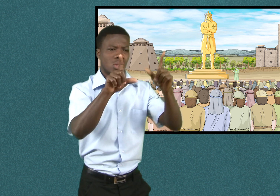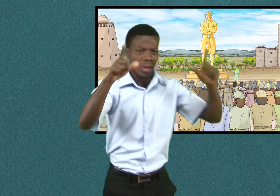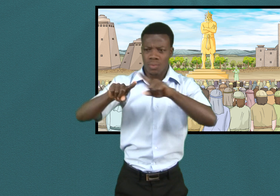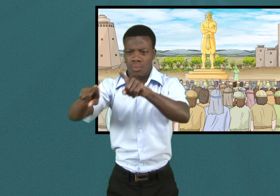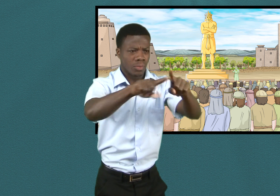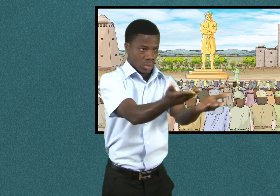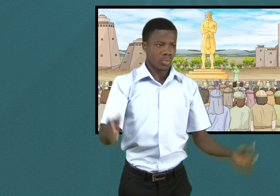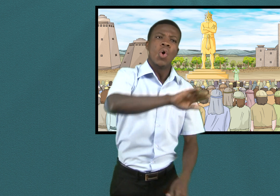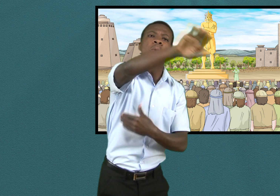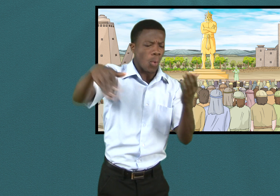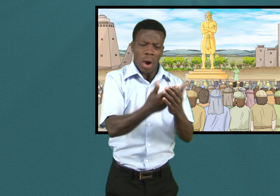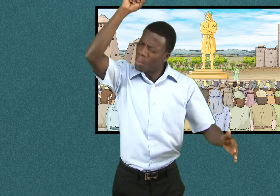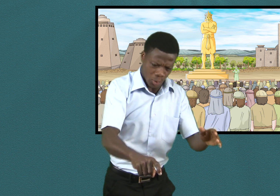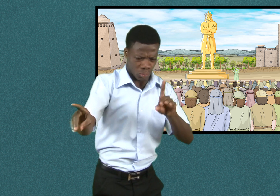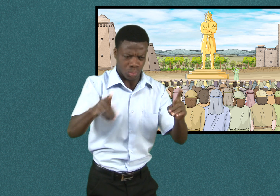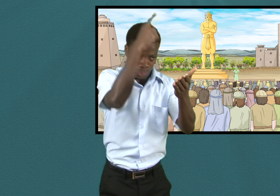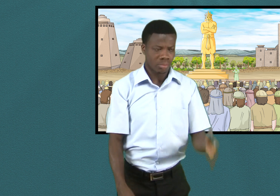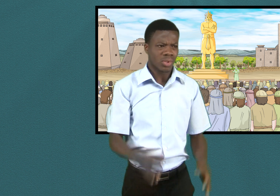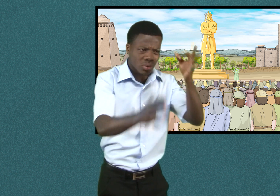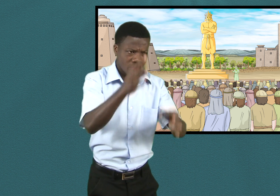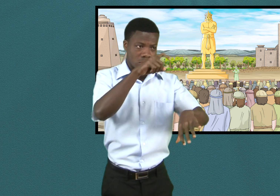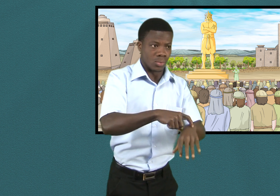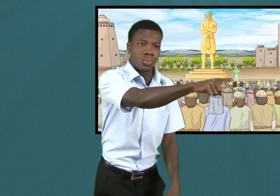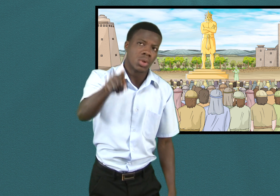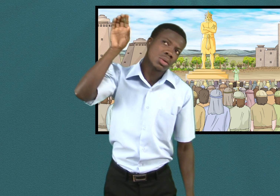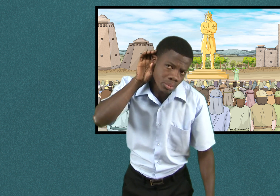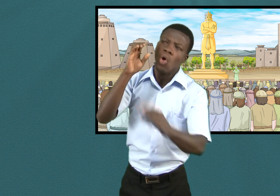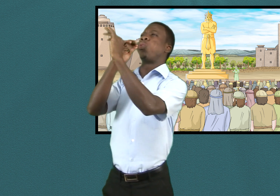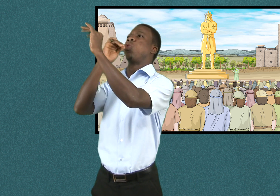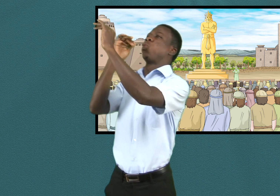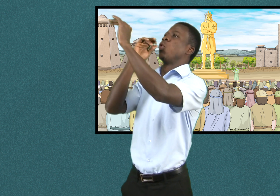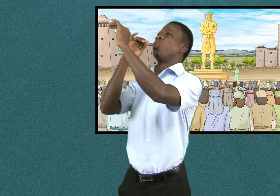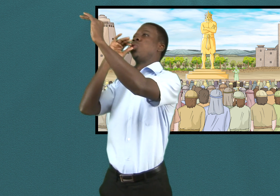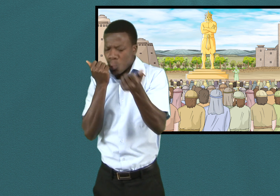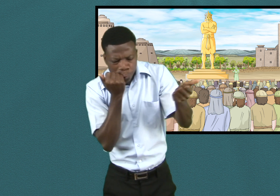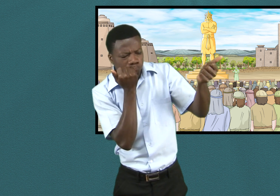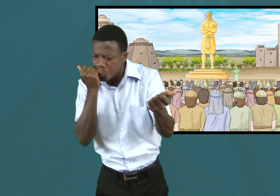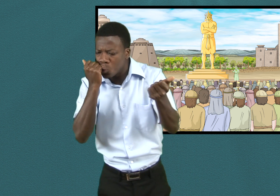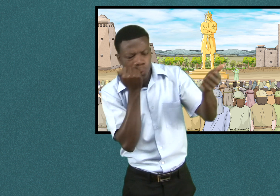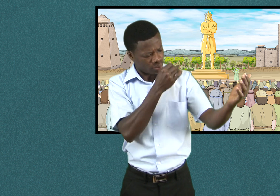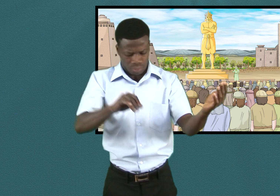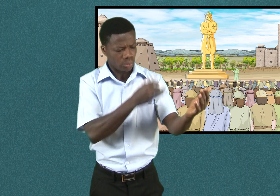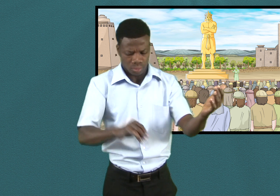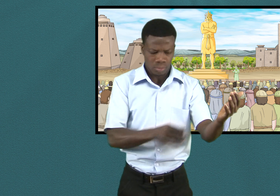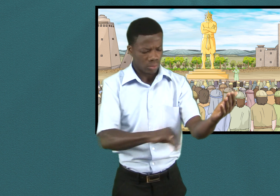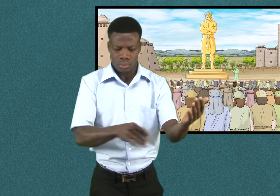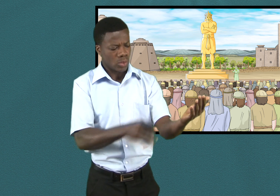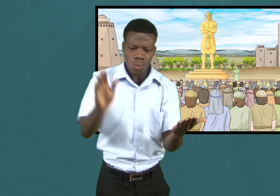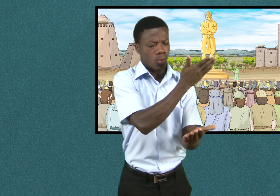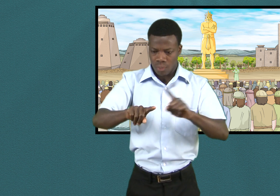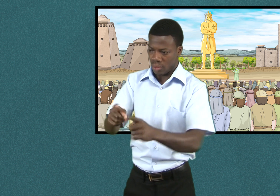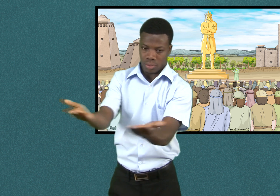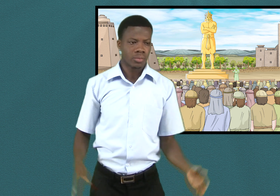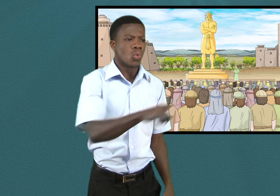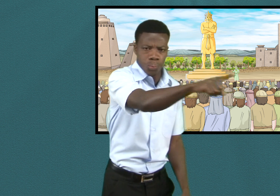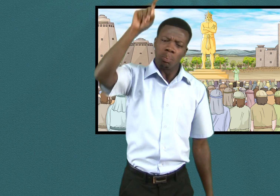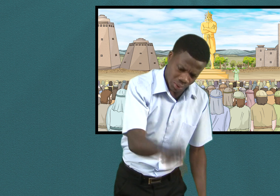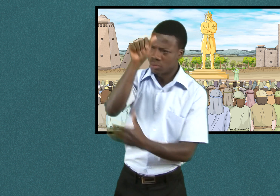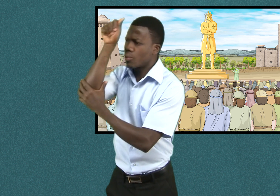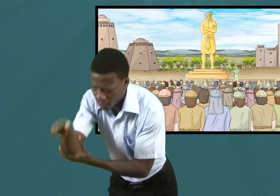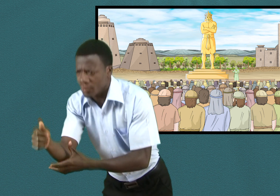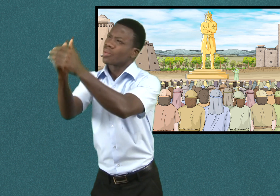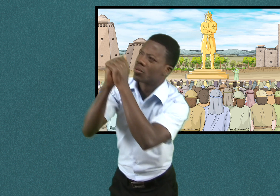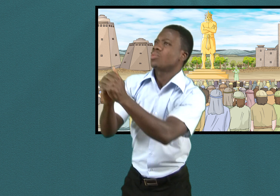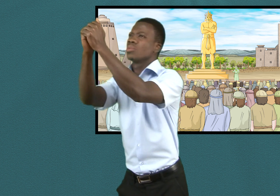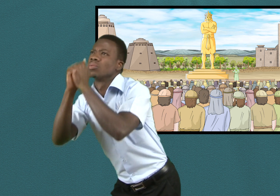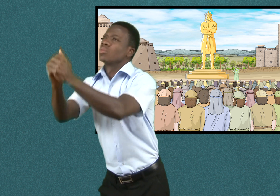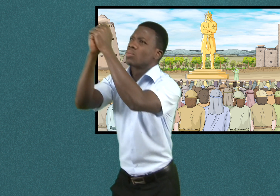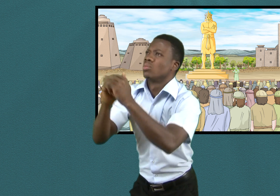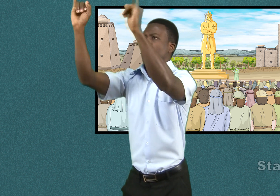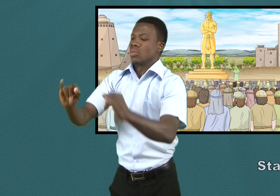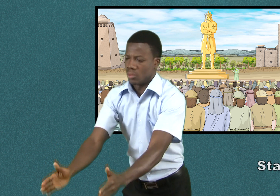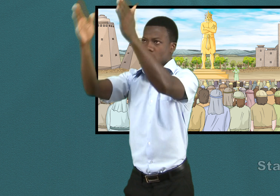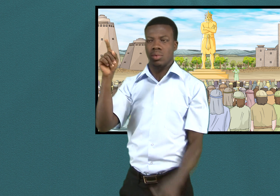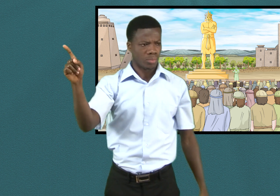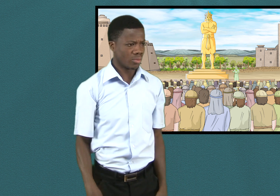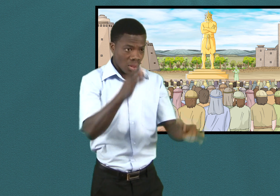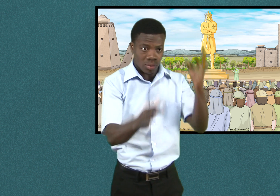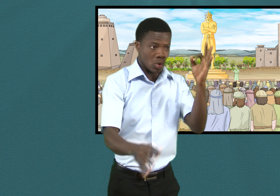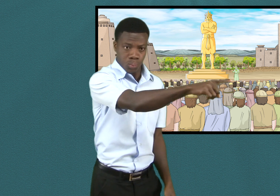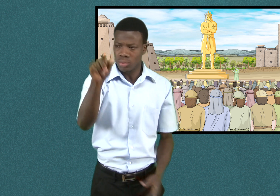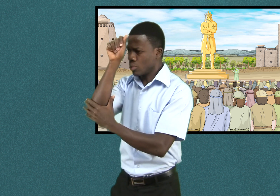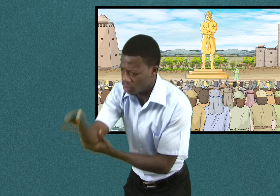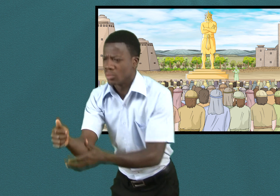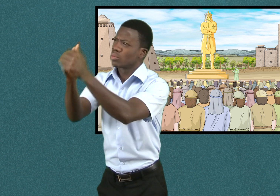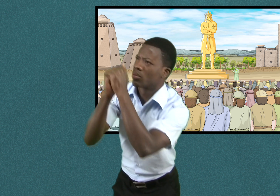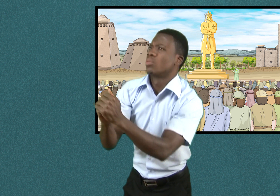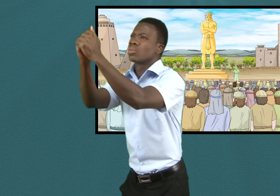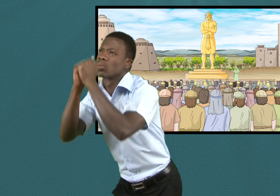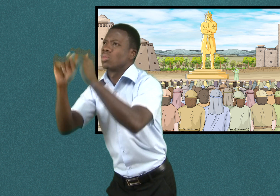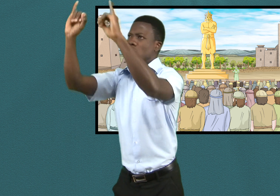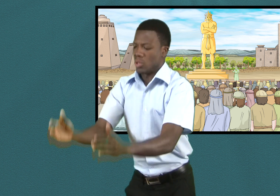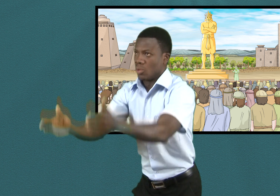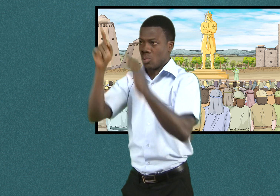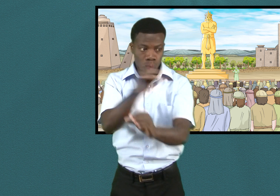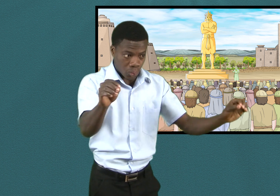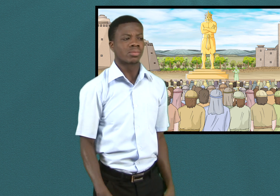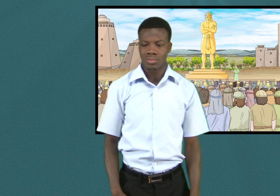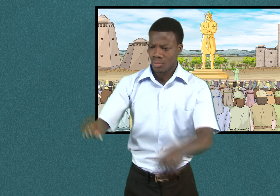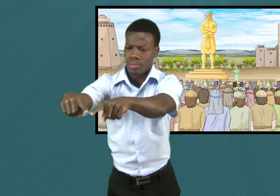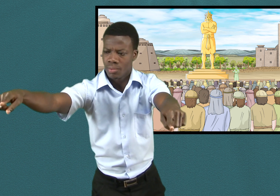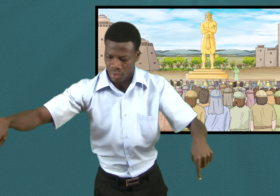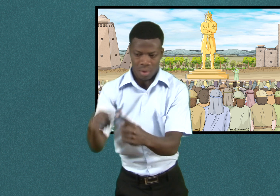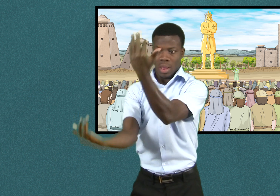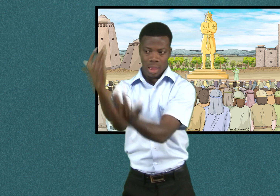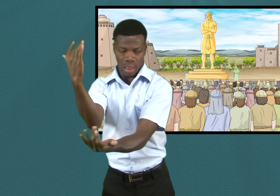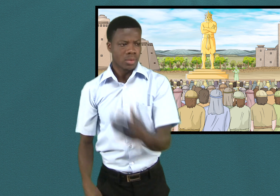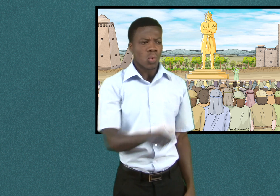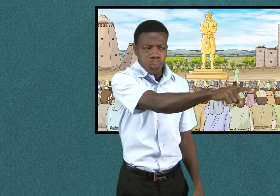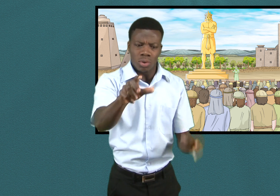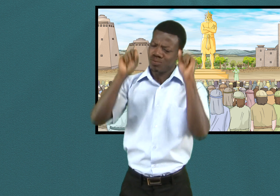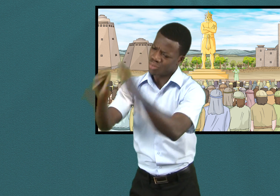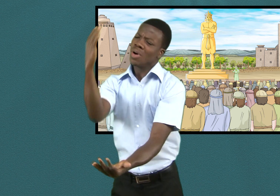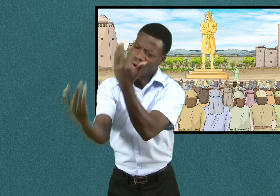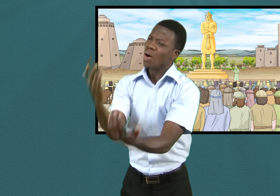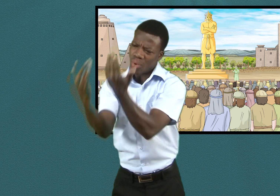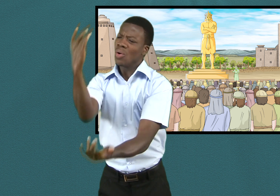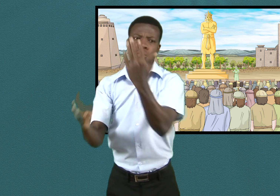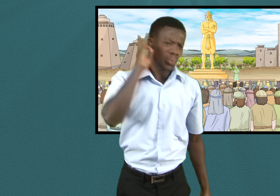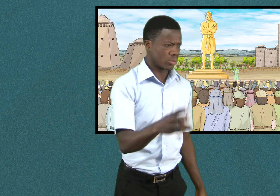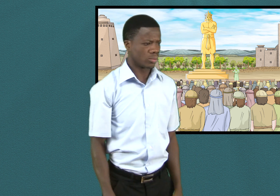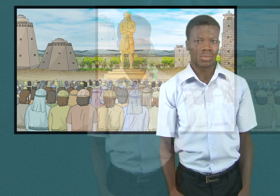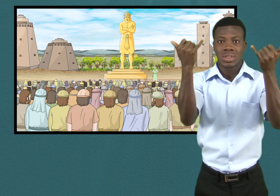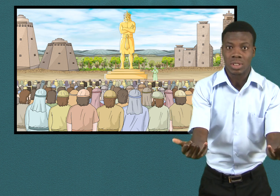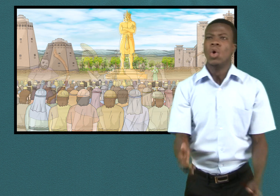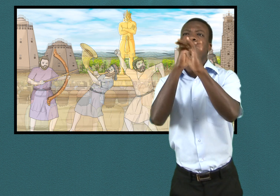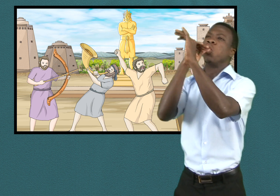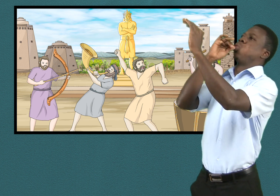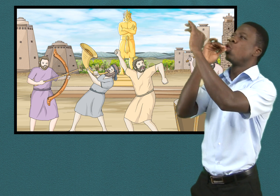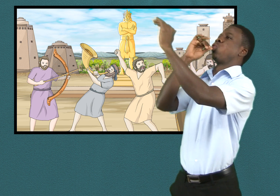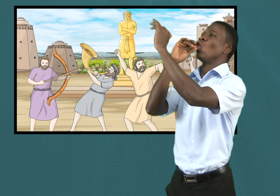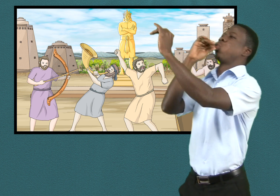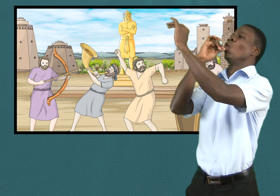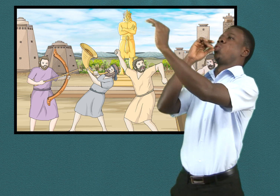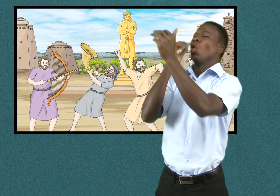Then the herald loudly proclaimed, “O people of every nation and language, this is what you are commanded: As soon as you hear the sound of the horn, flute, zither, lyre, harp, pipes, and all kinds of music, you must fall down and worship the golden statue that King Nebuchadnezzar has set up.